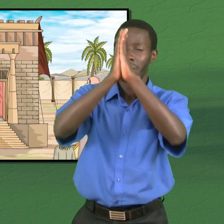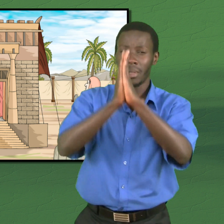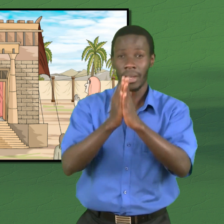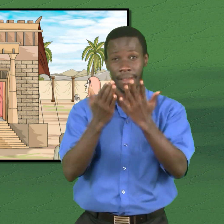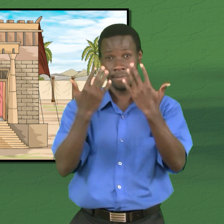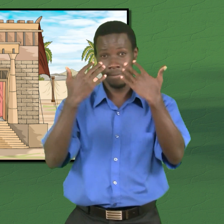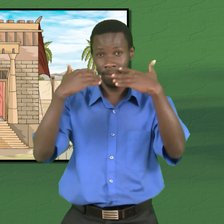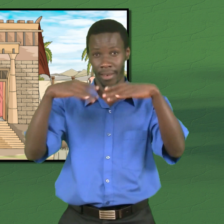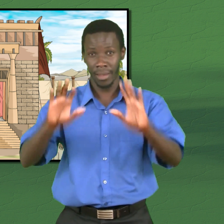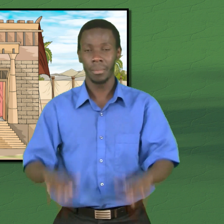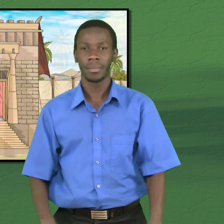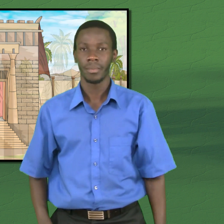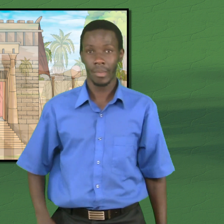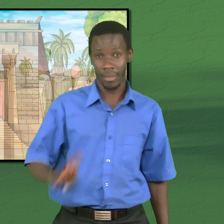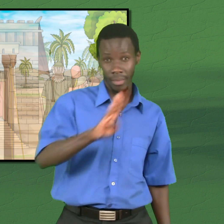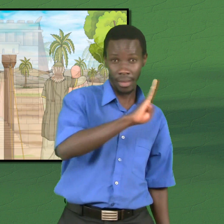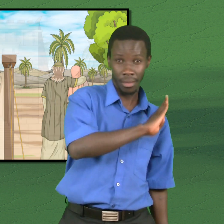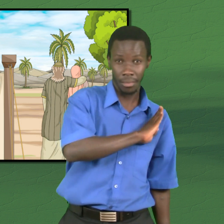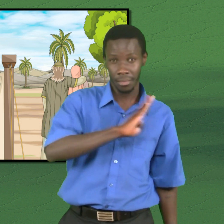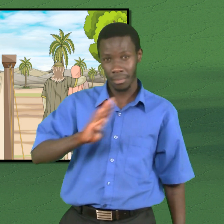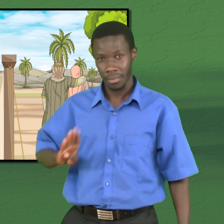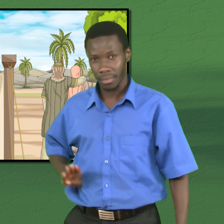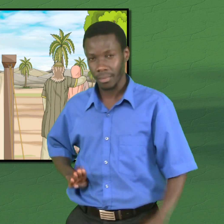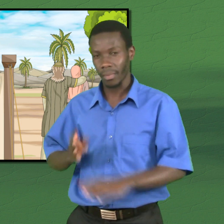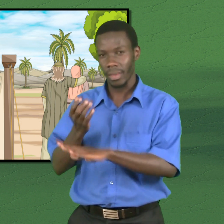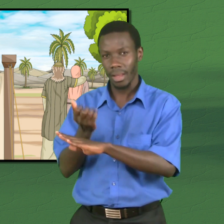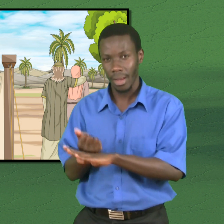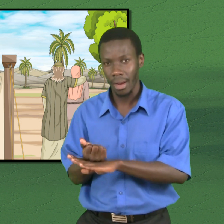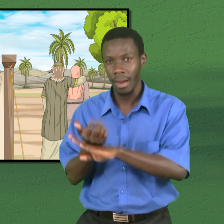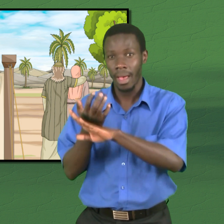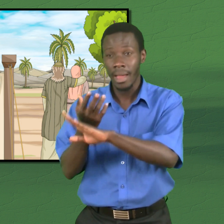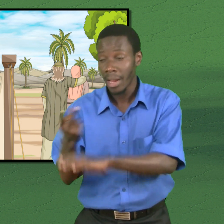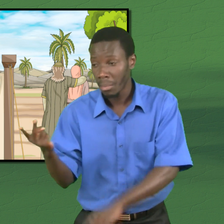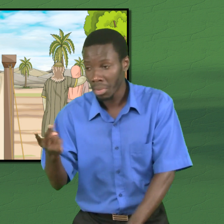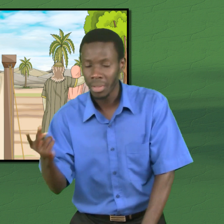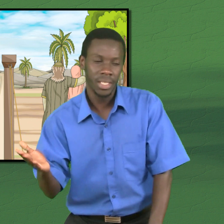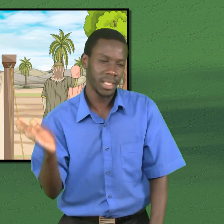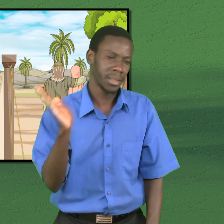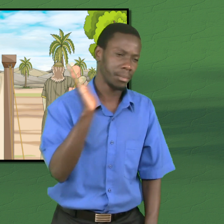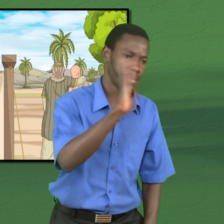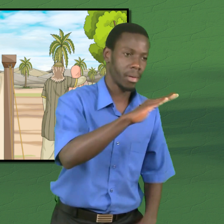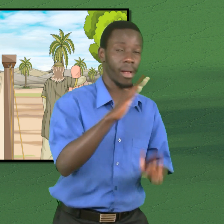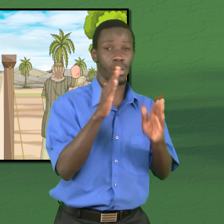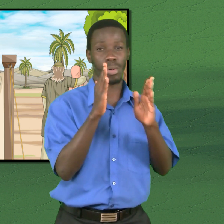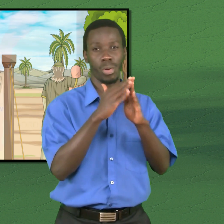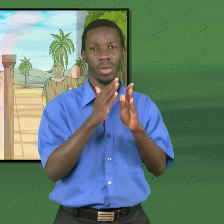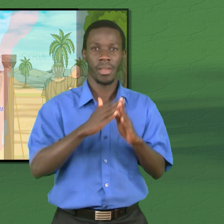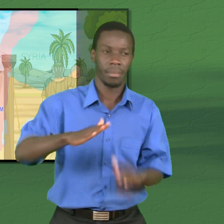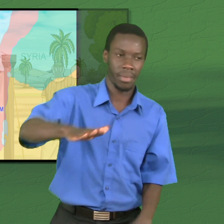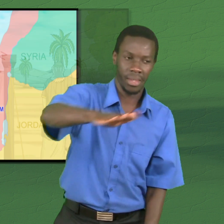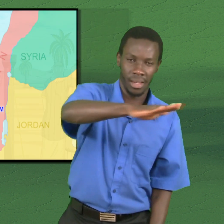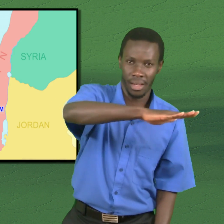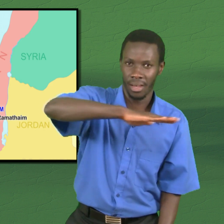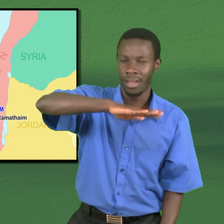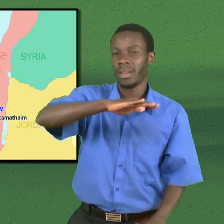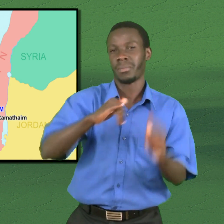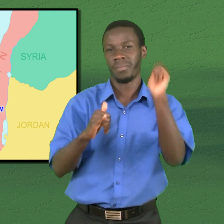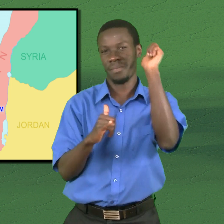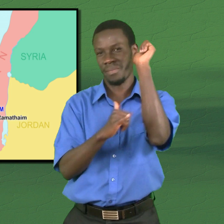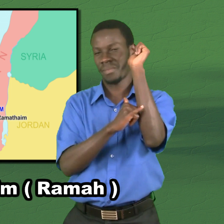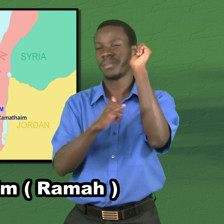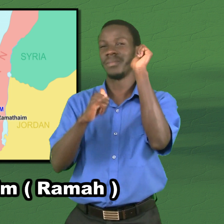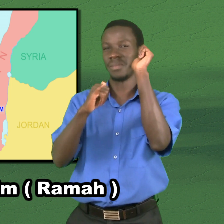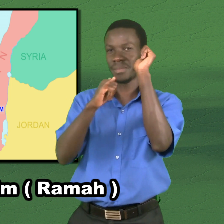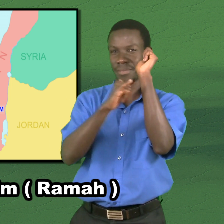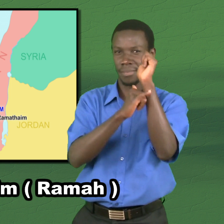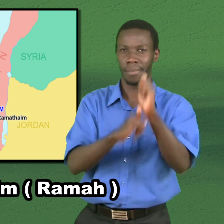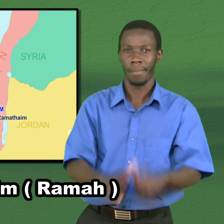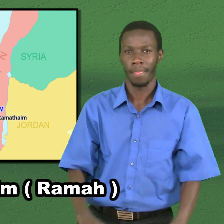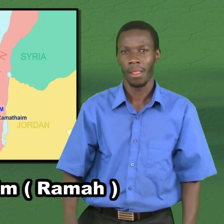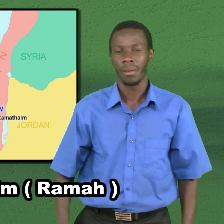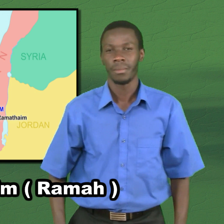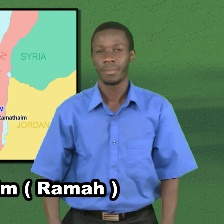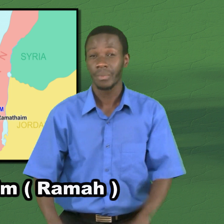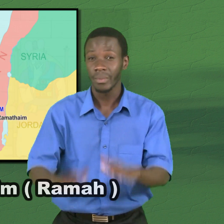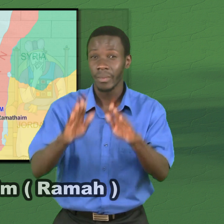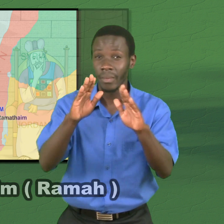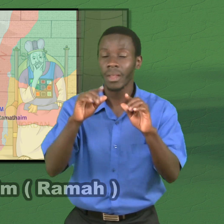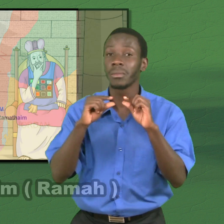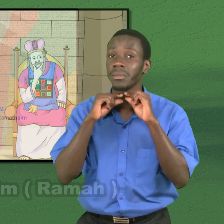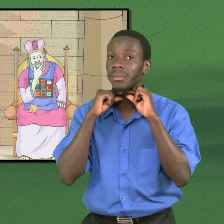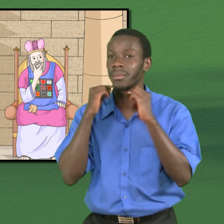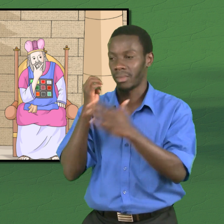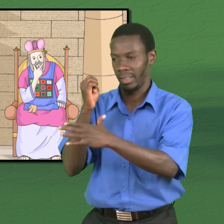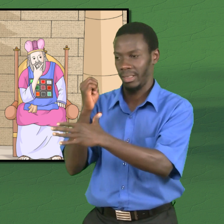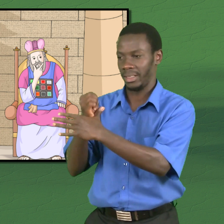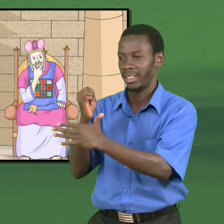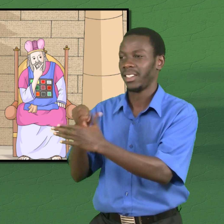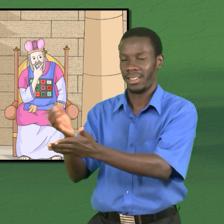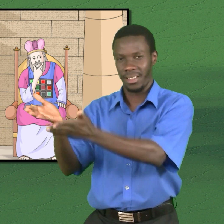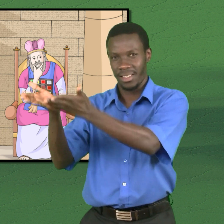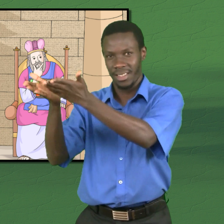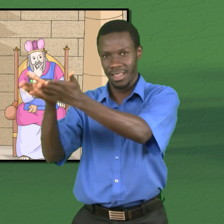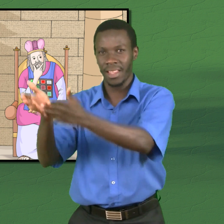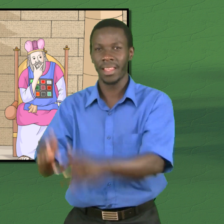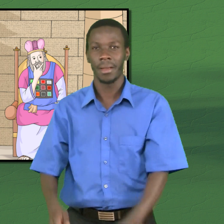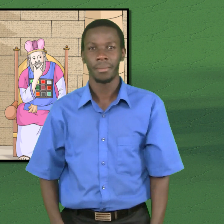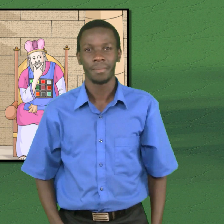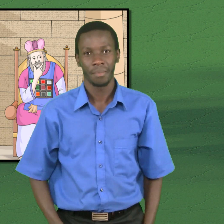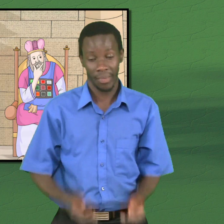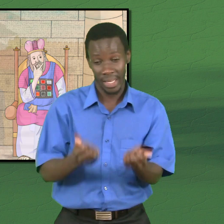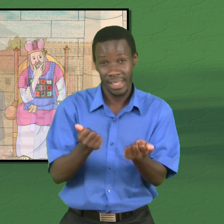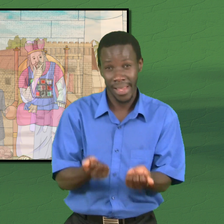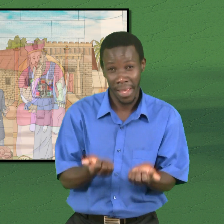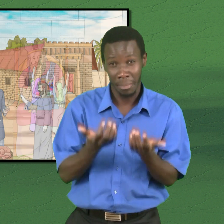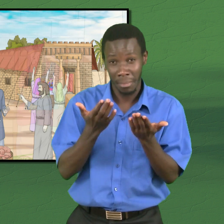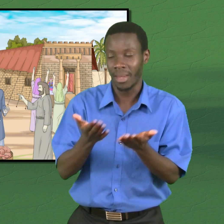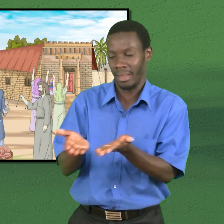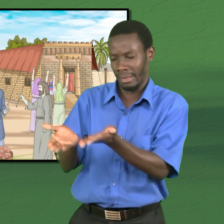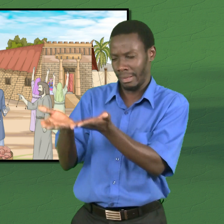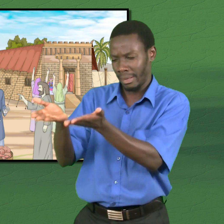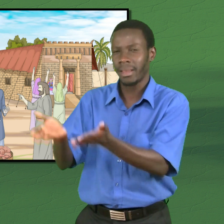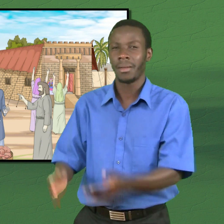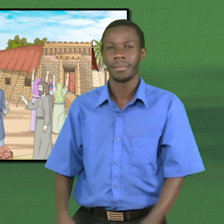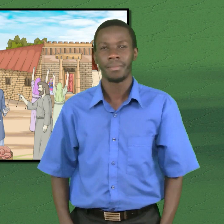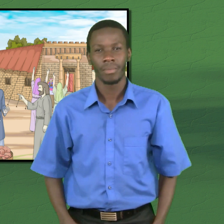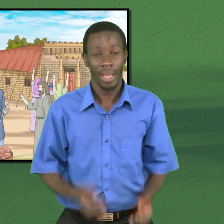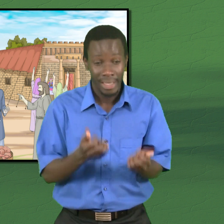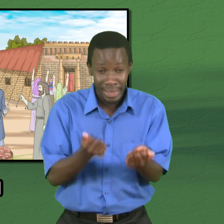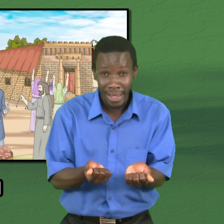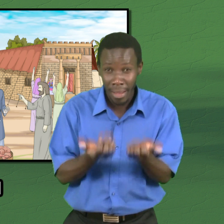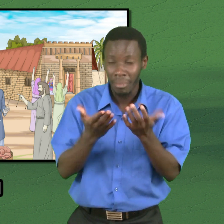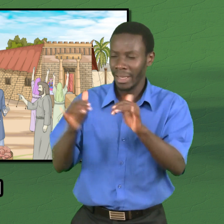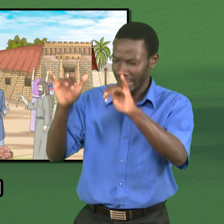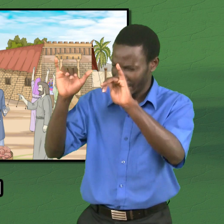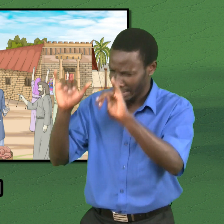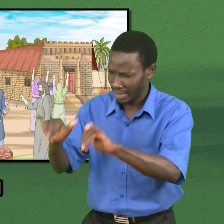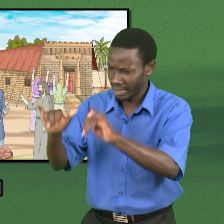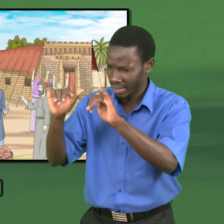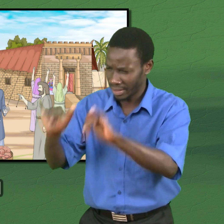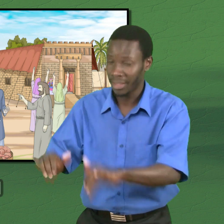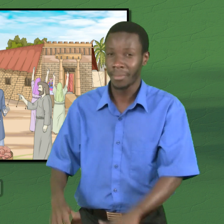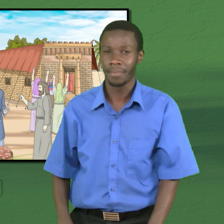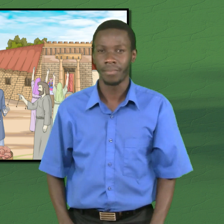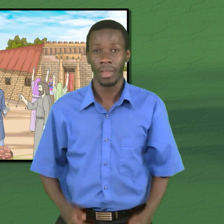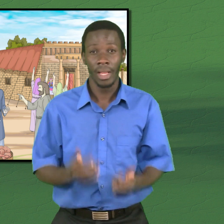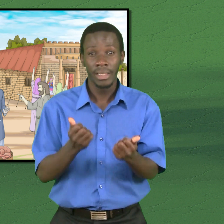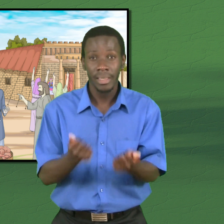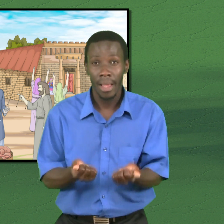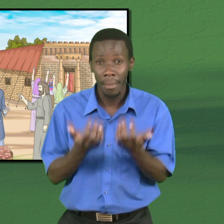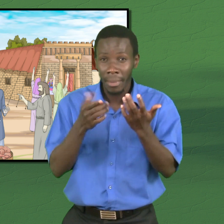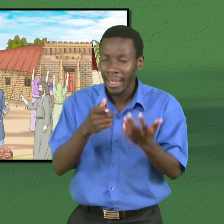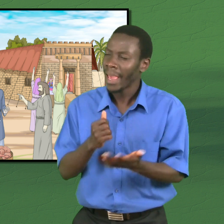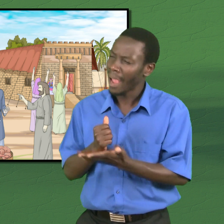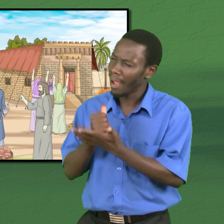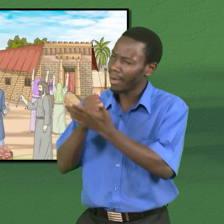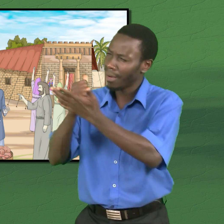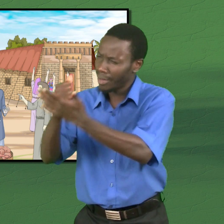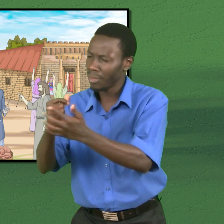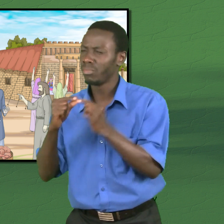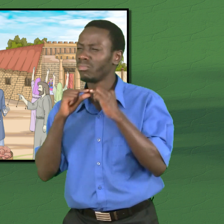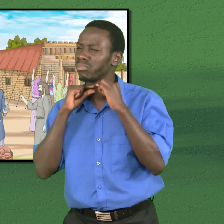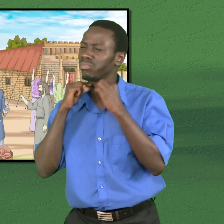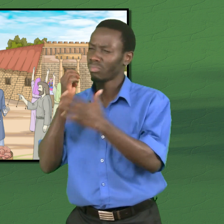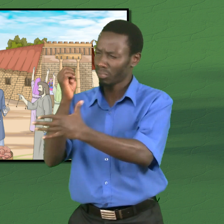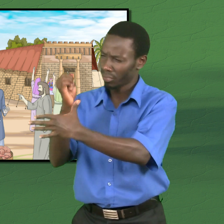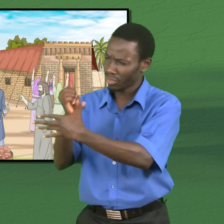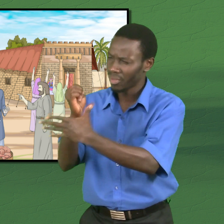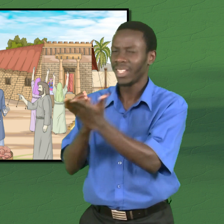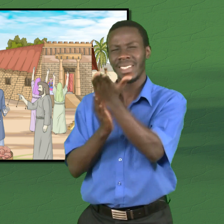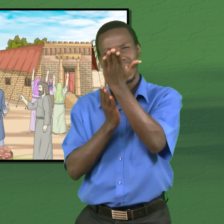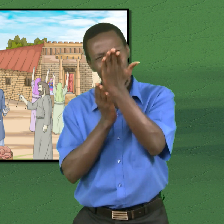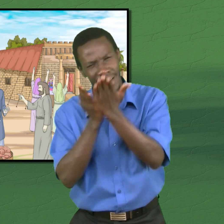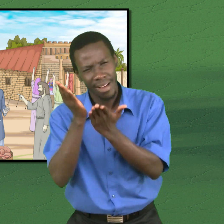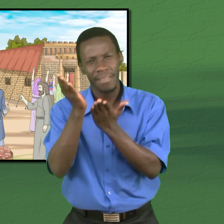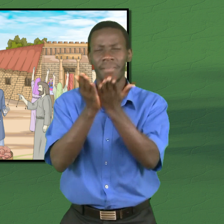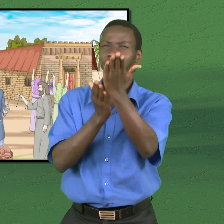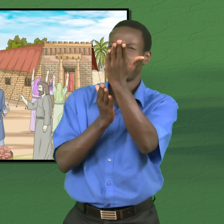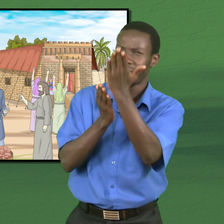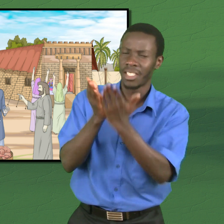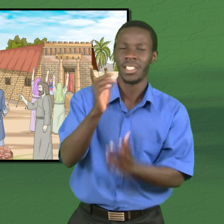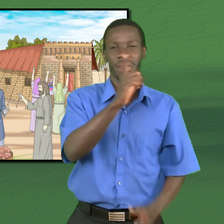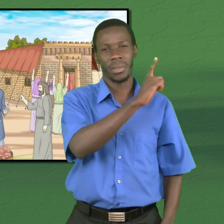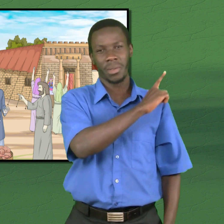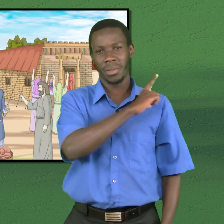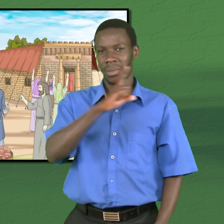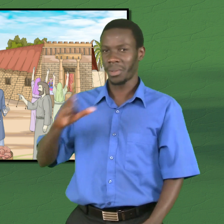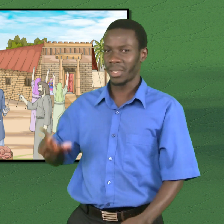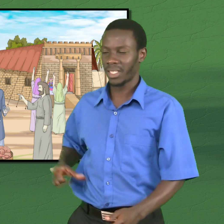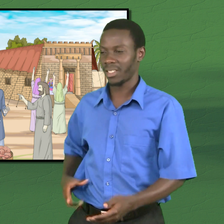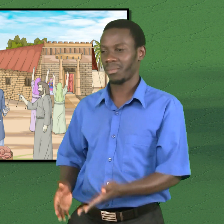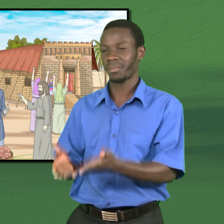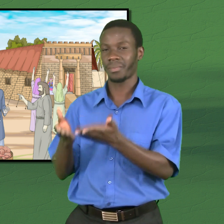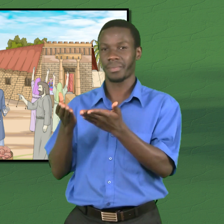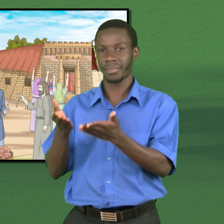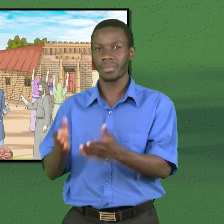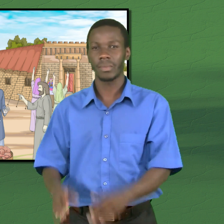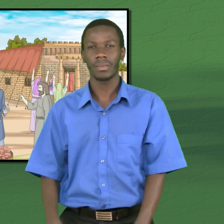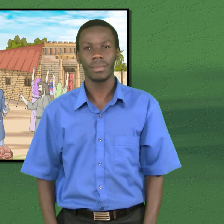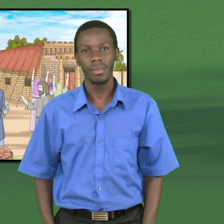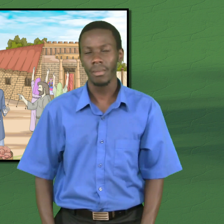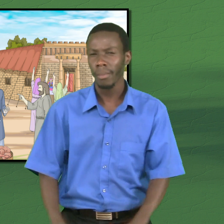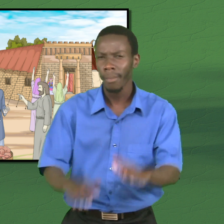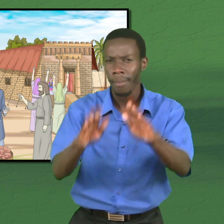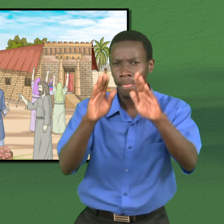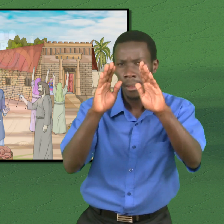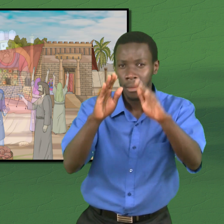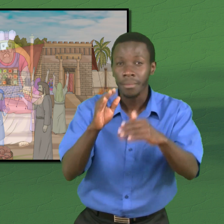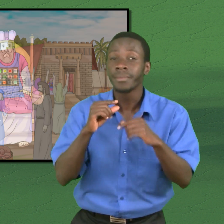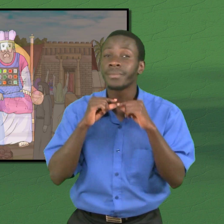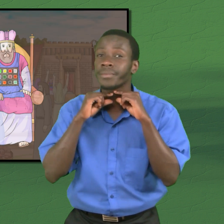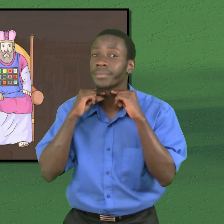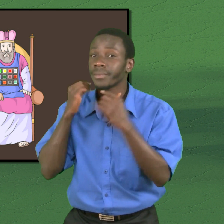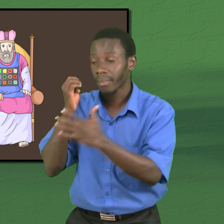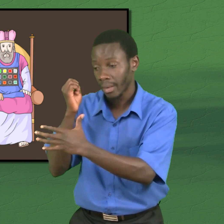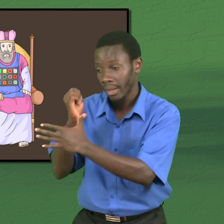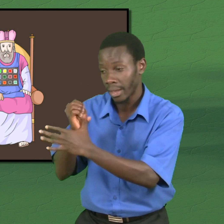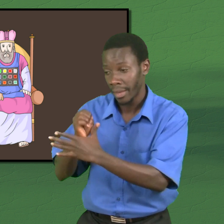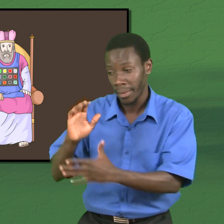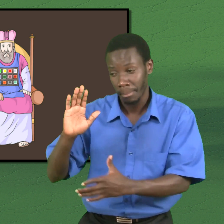Then Elkanah went home to Ramah, but the boy began ministering to the LORD before Eli the priest.